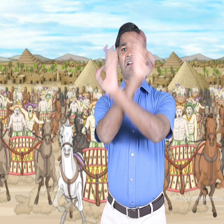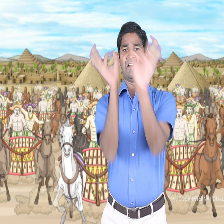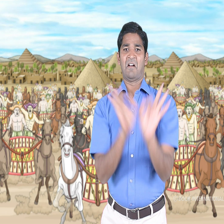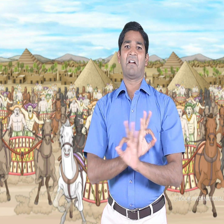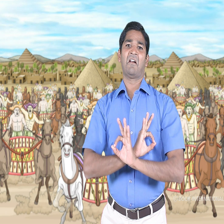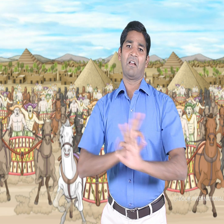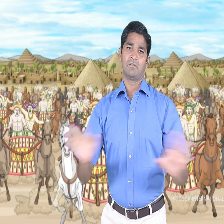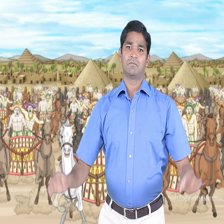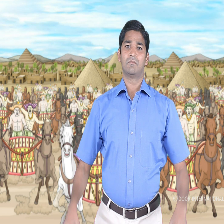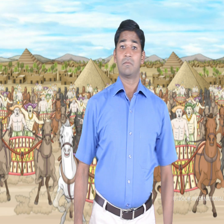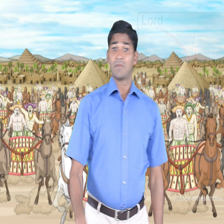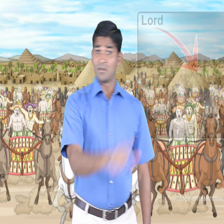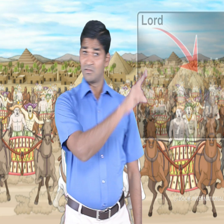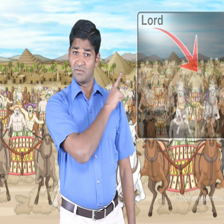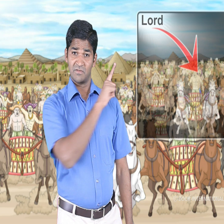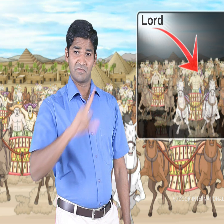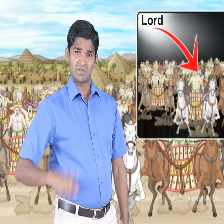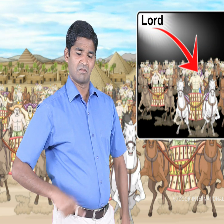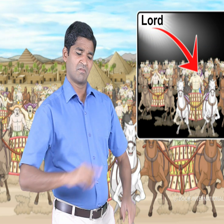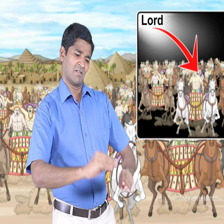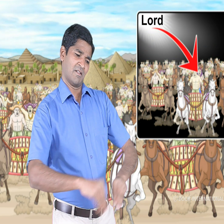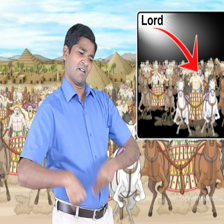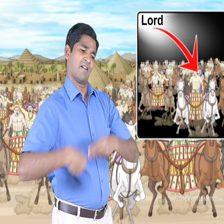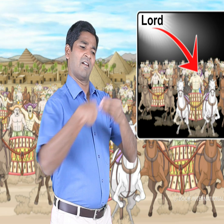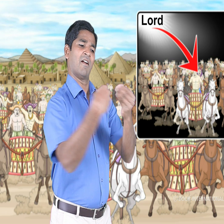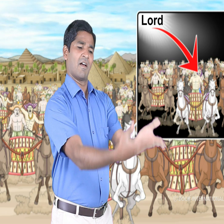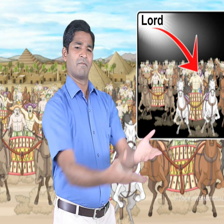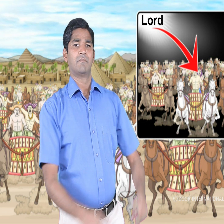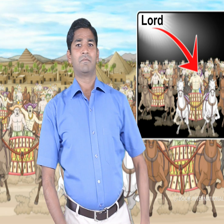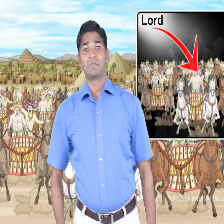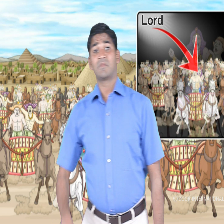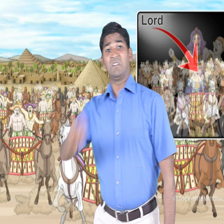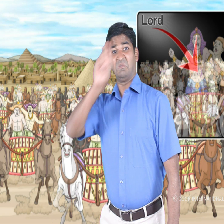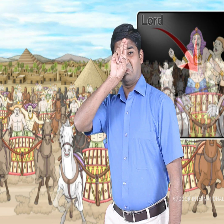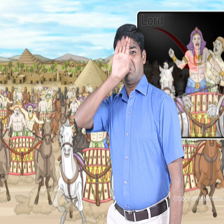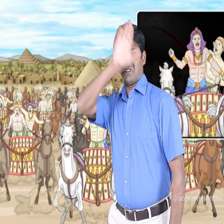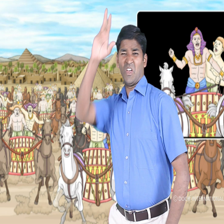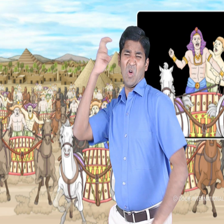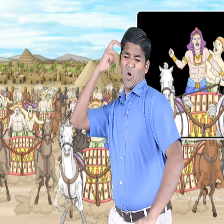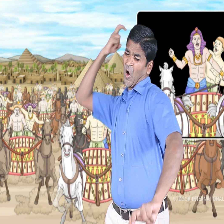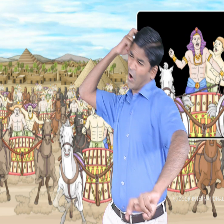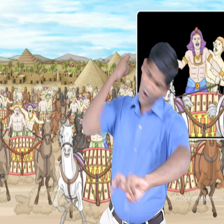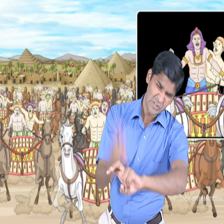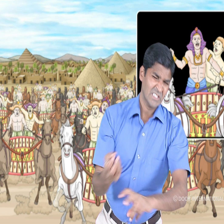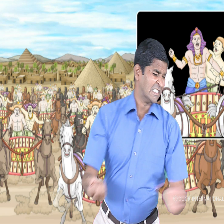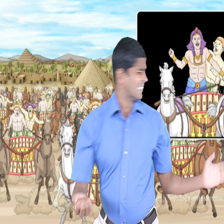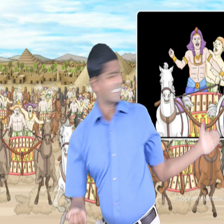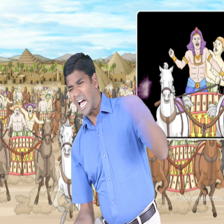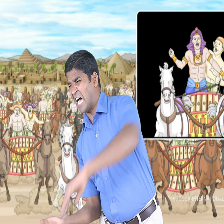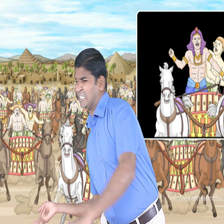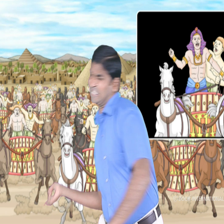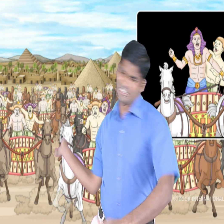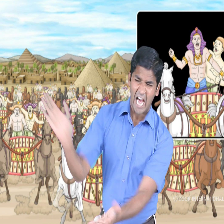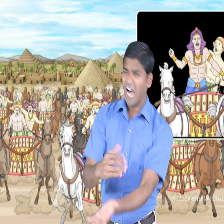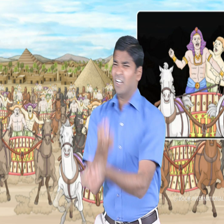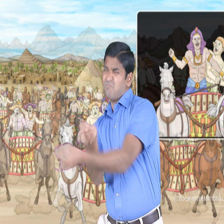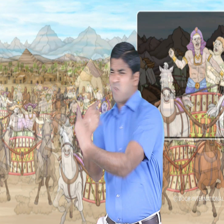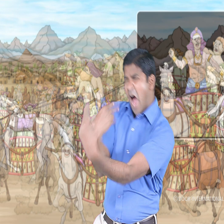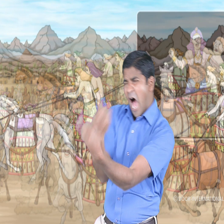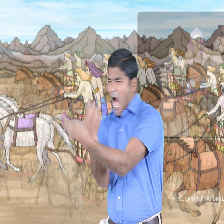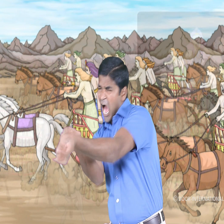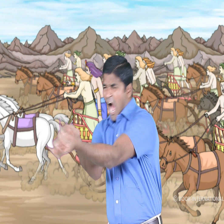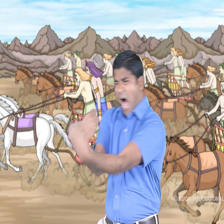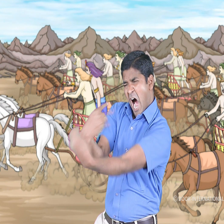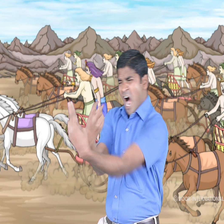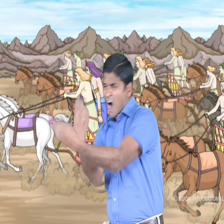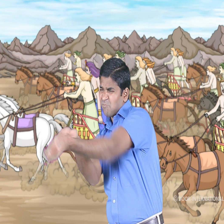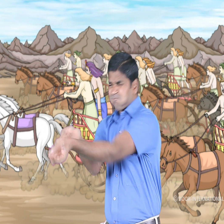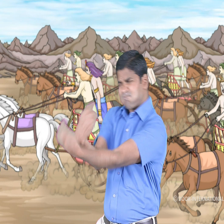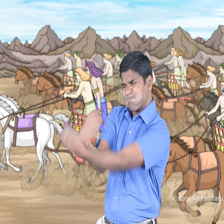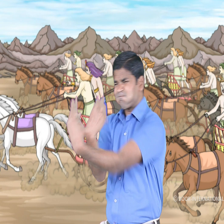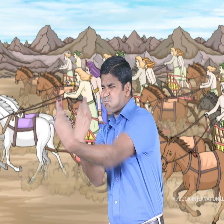And the LORD hardened the heart of Pharaoh king of Egypt so that he pursued the Israelites, who were marching out defiantly.